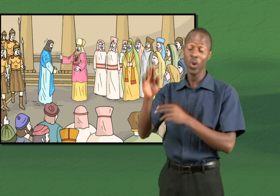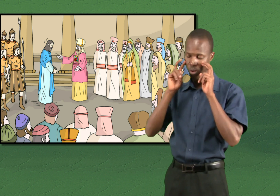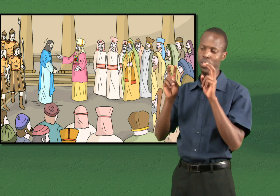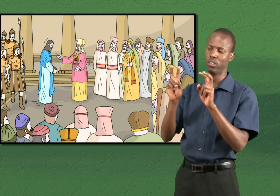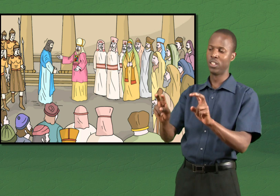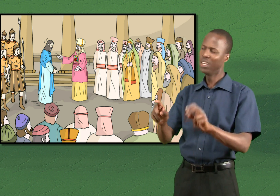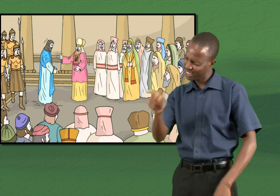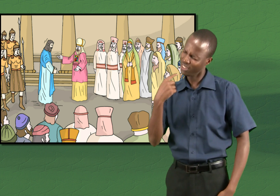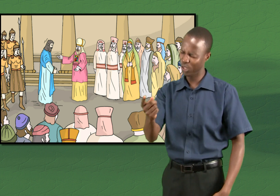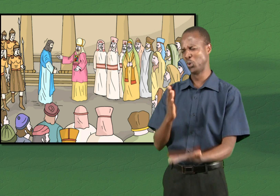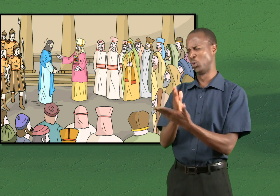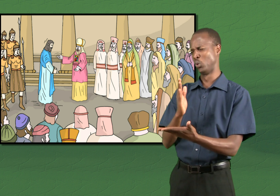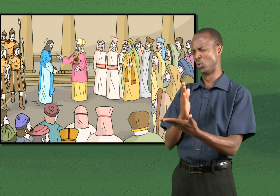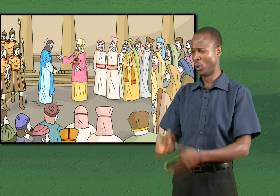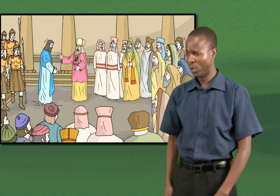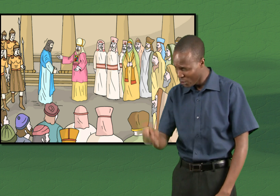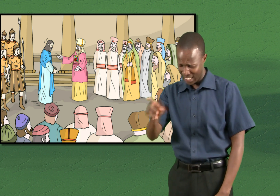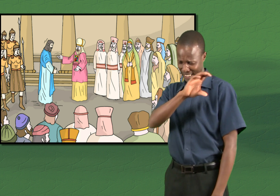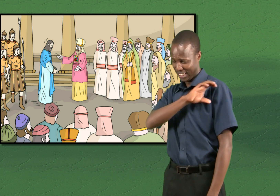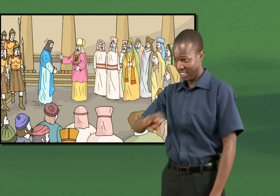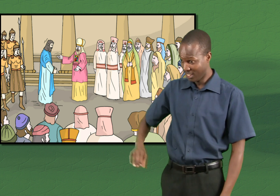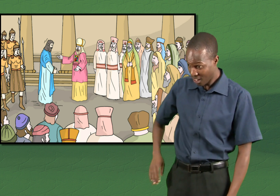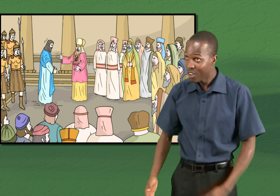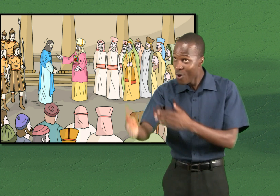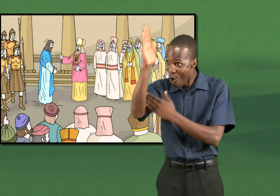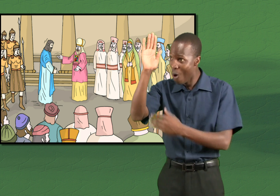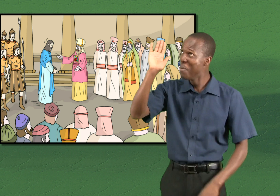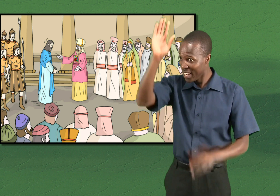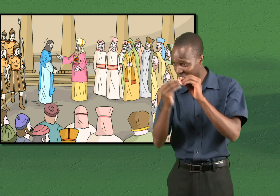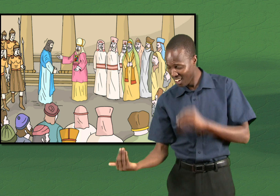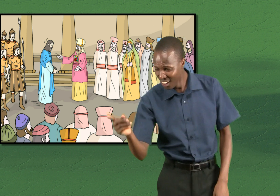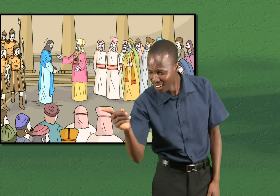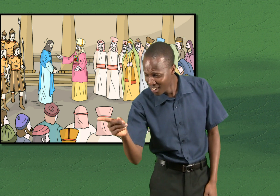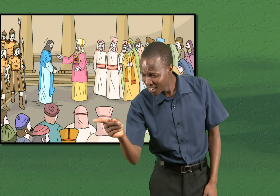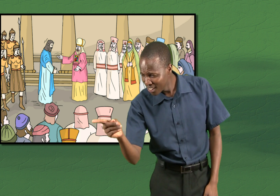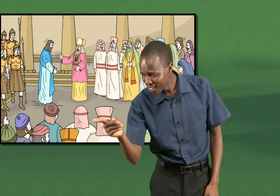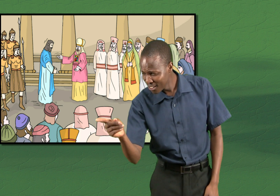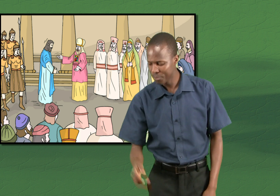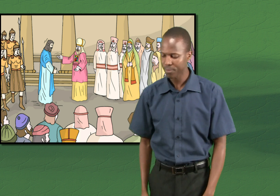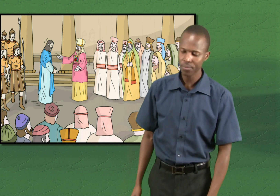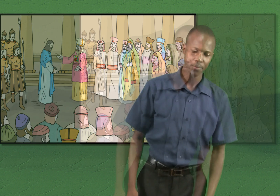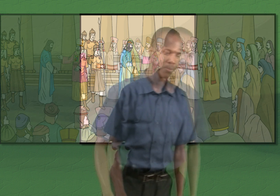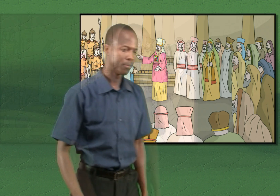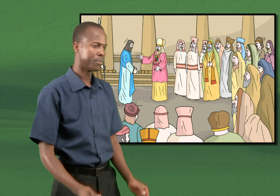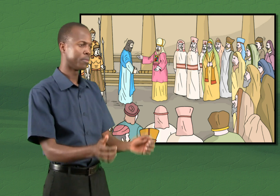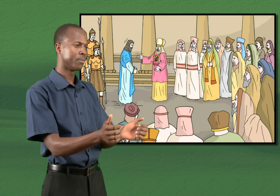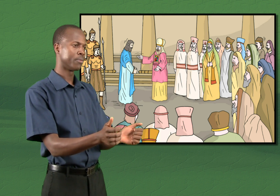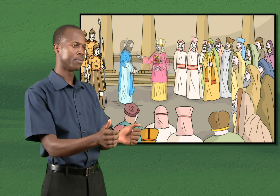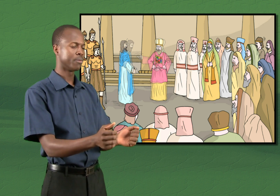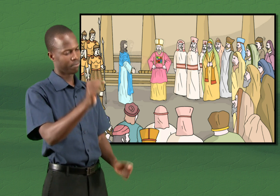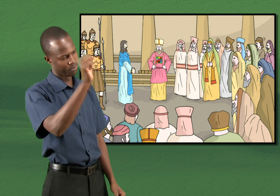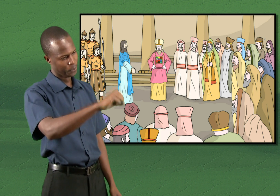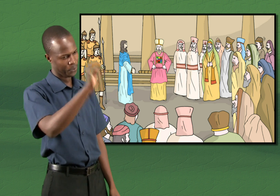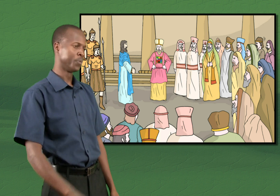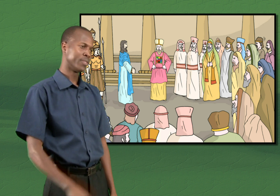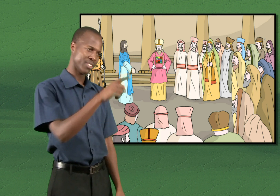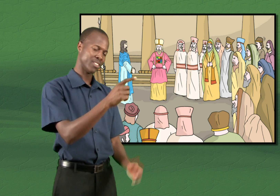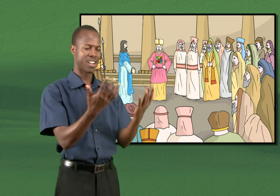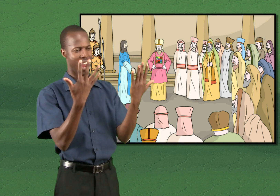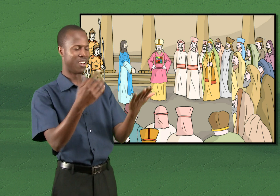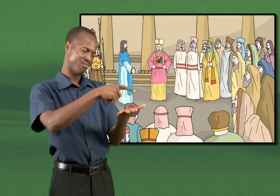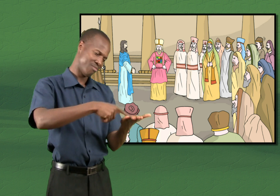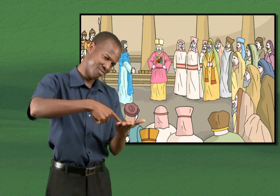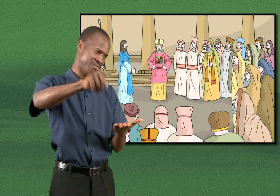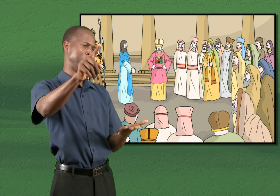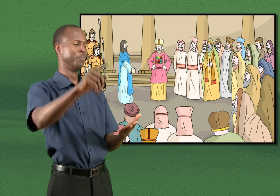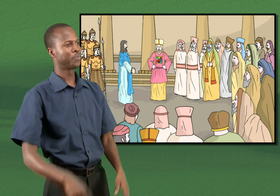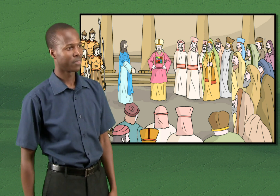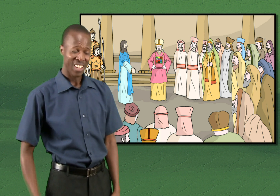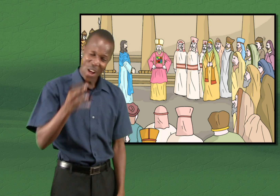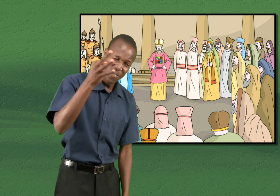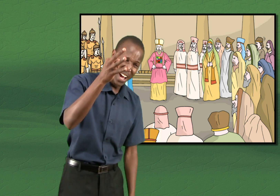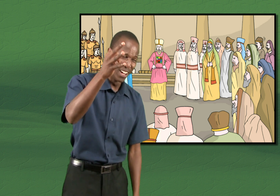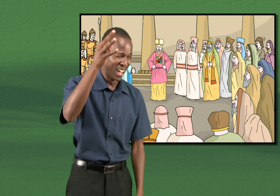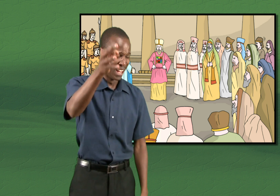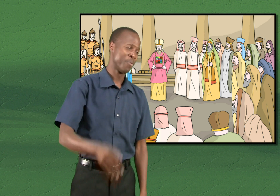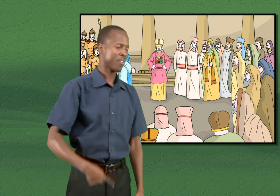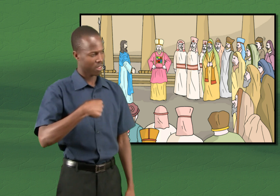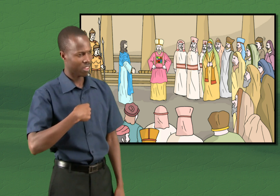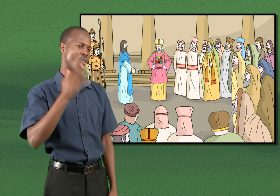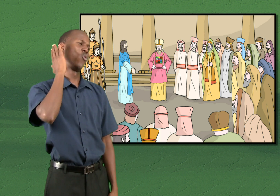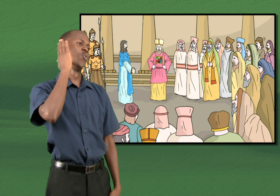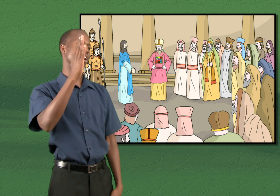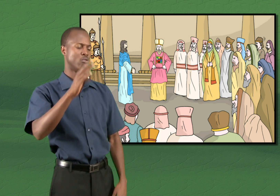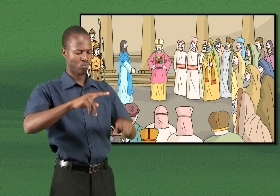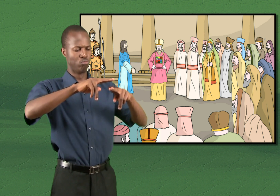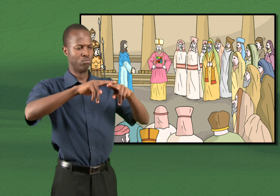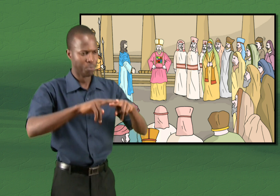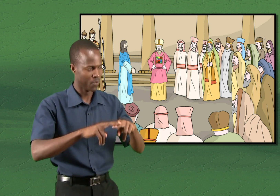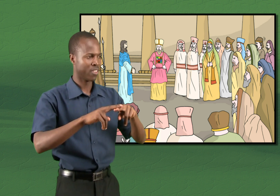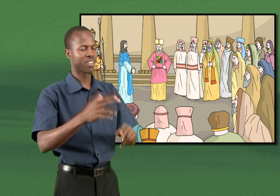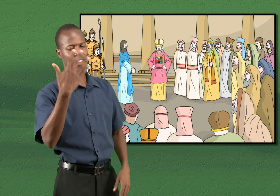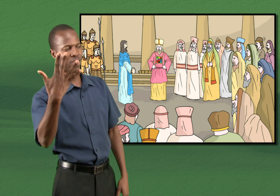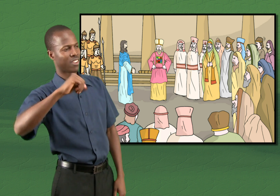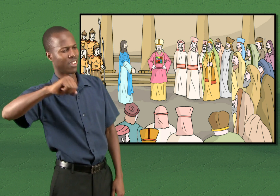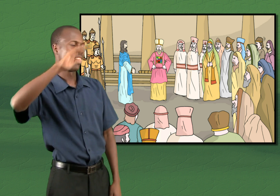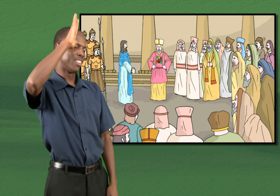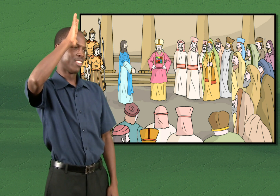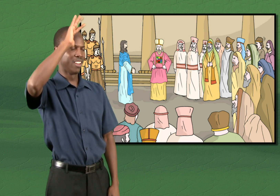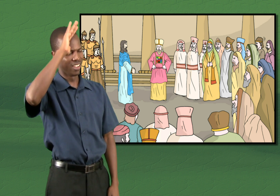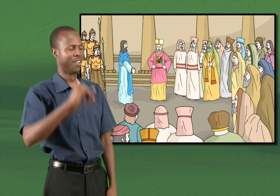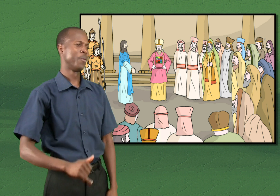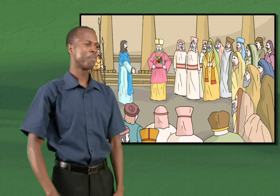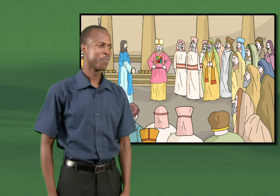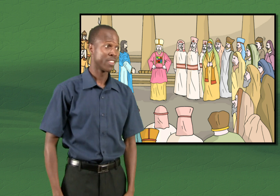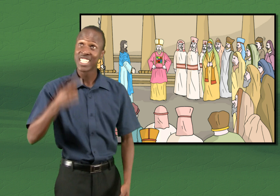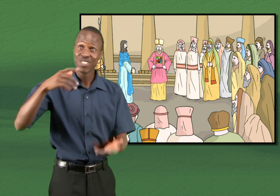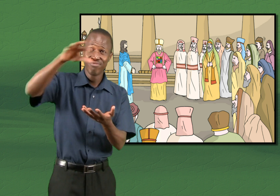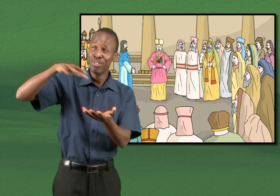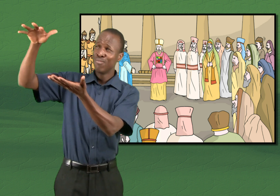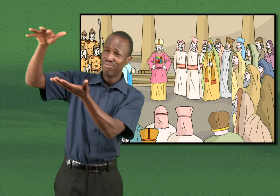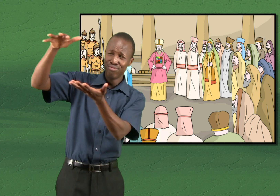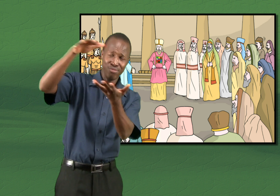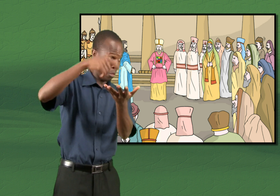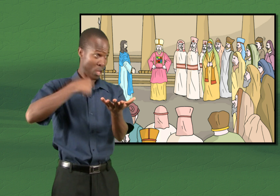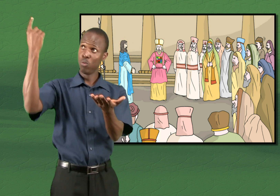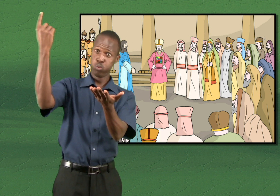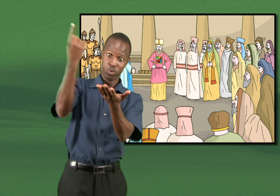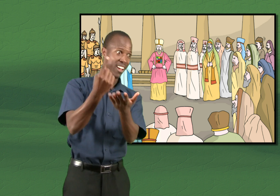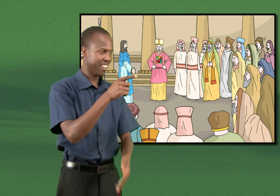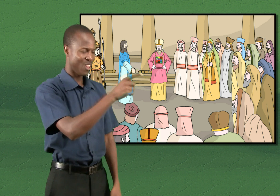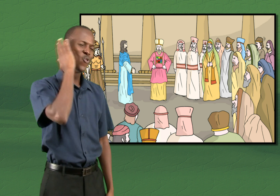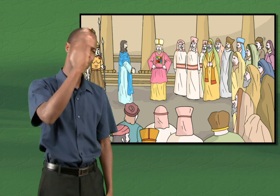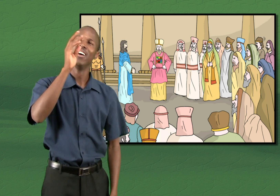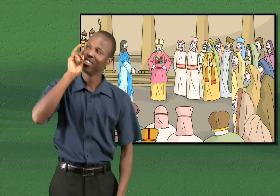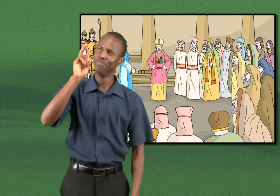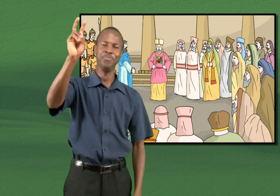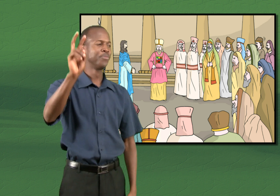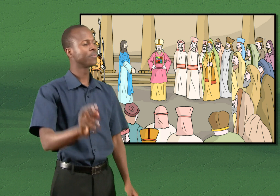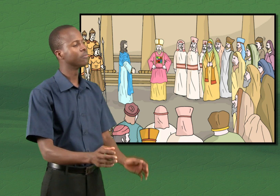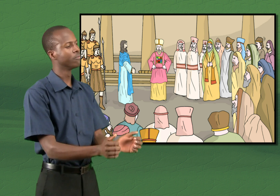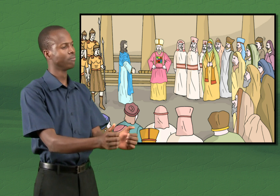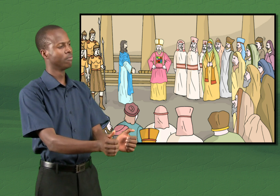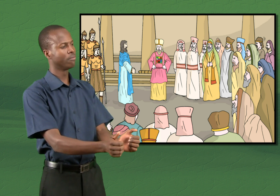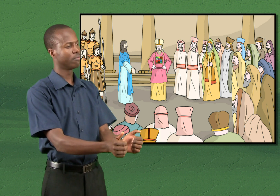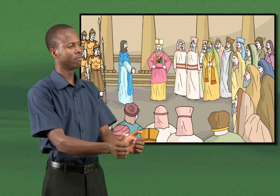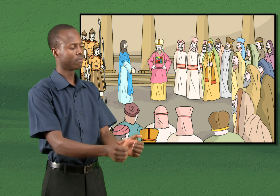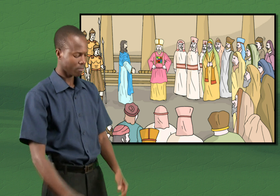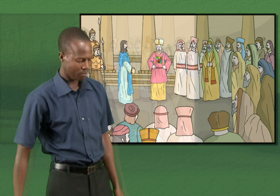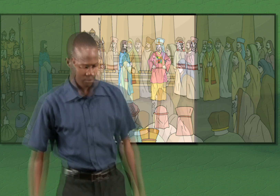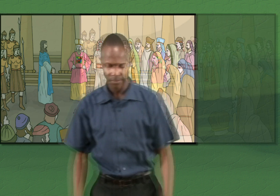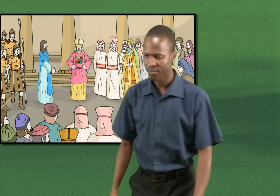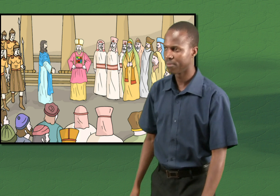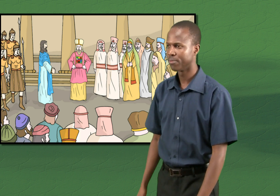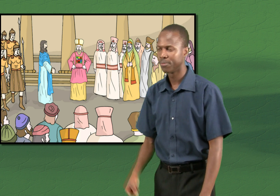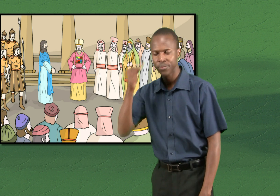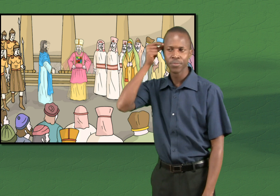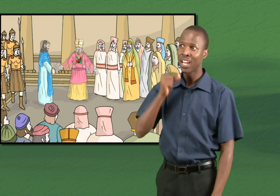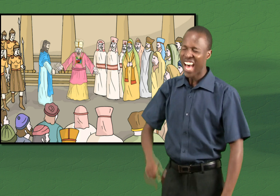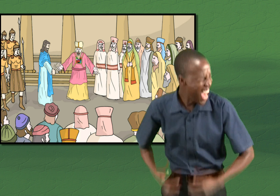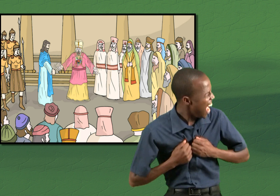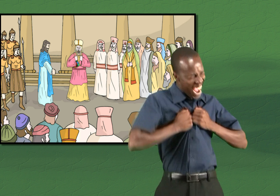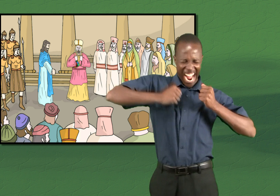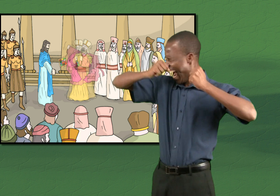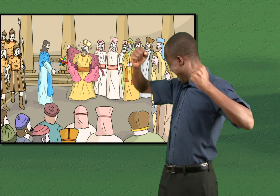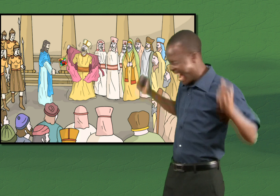“You have said it yourself,” Jesus answered. “But I say to all of you, from now on you will see the Son of Man sitting at the right hand of Power and coming on the clouds of heaven.”